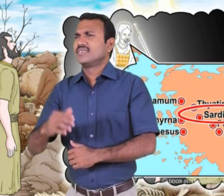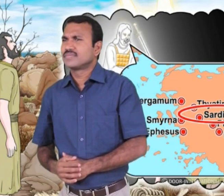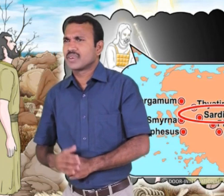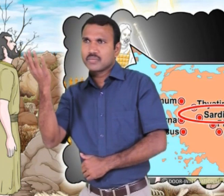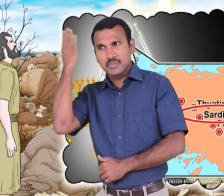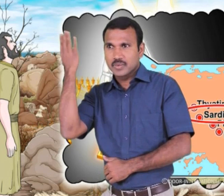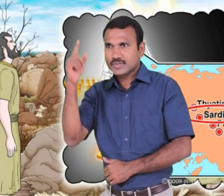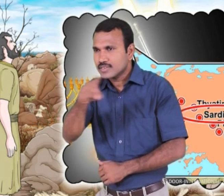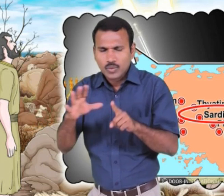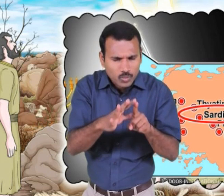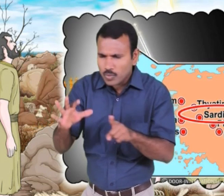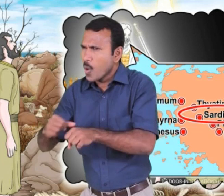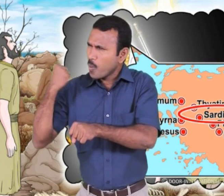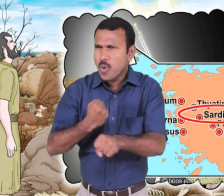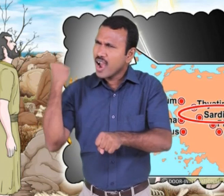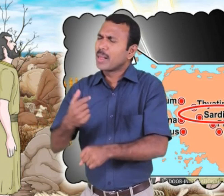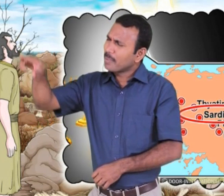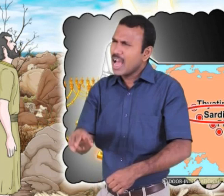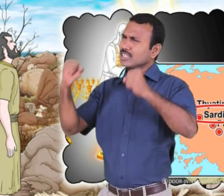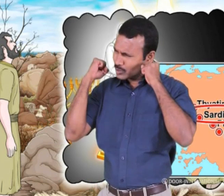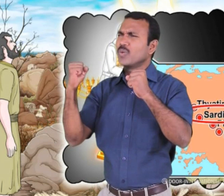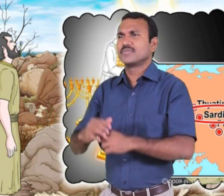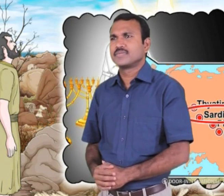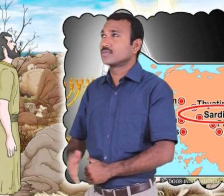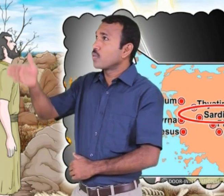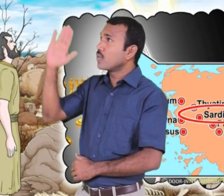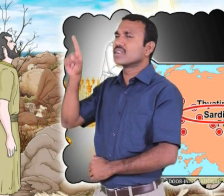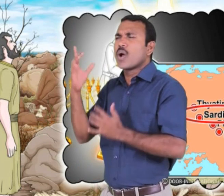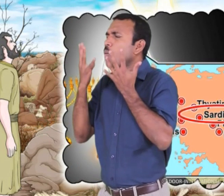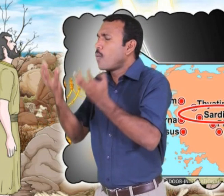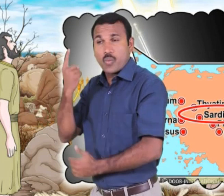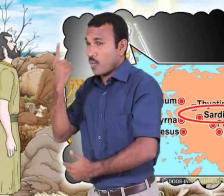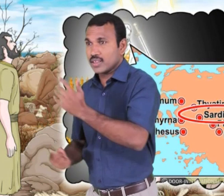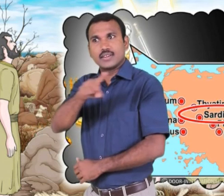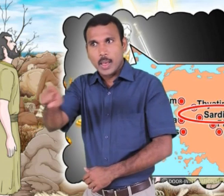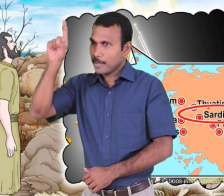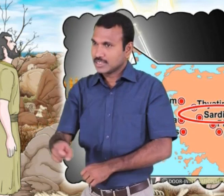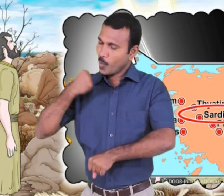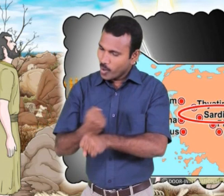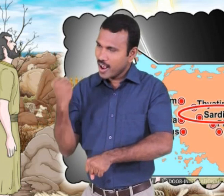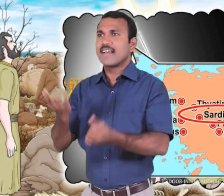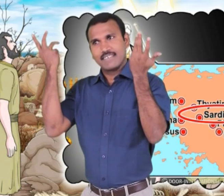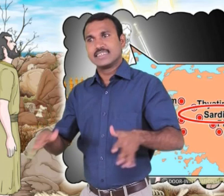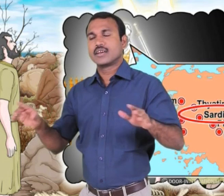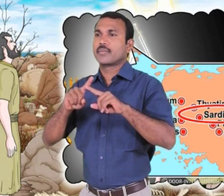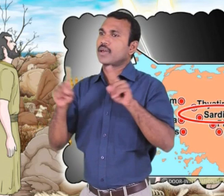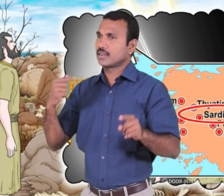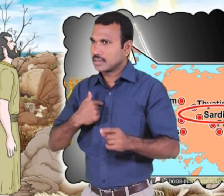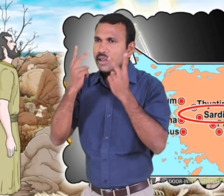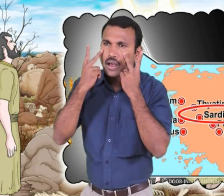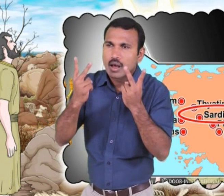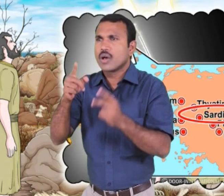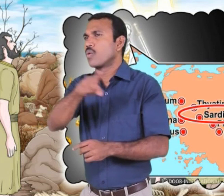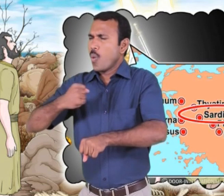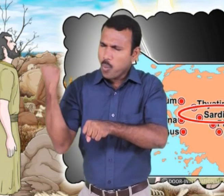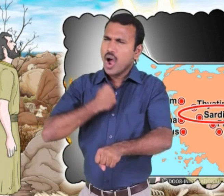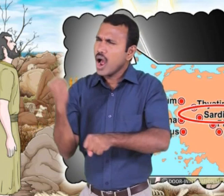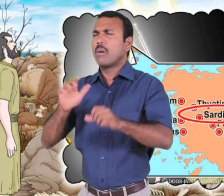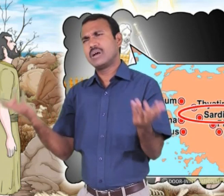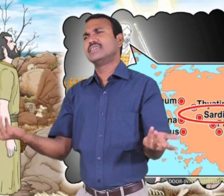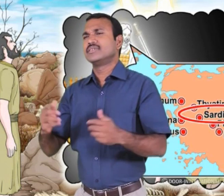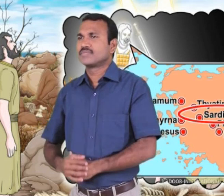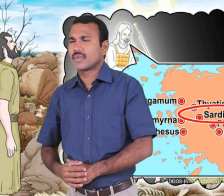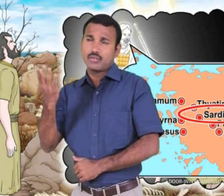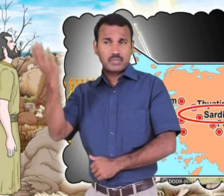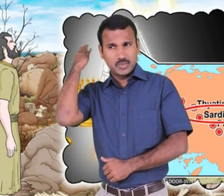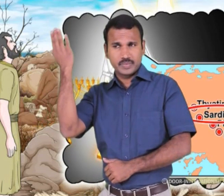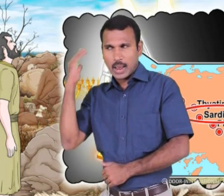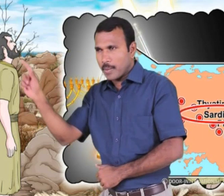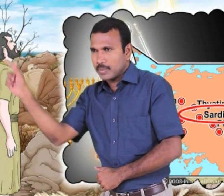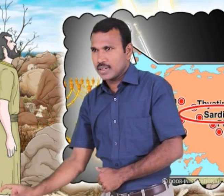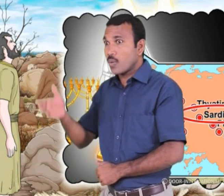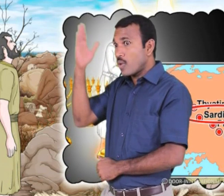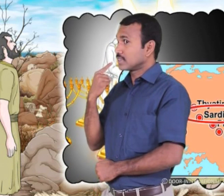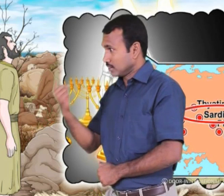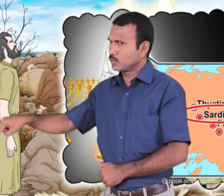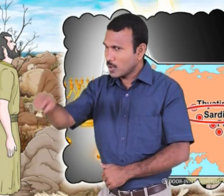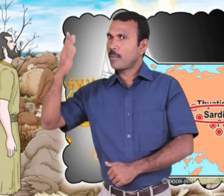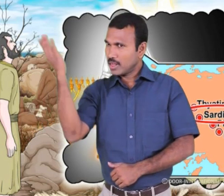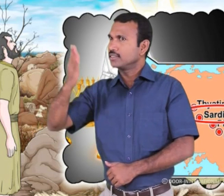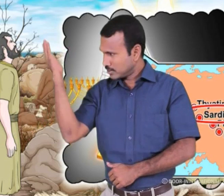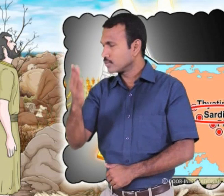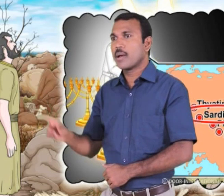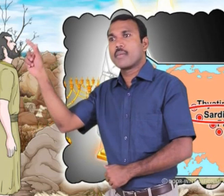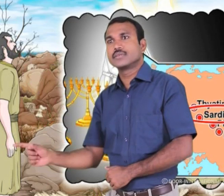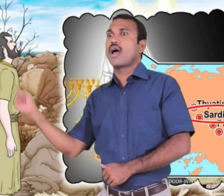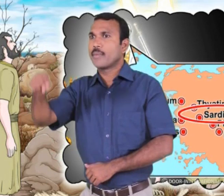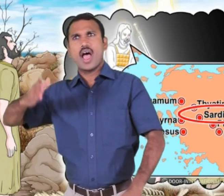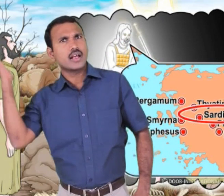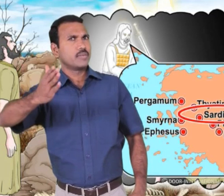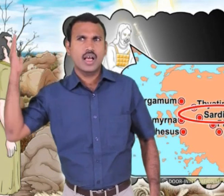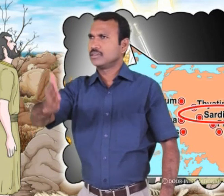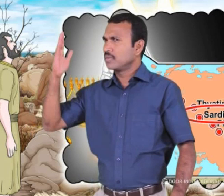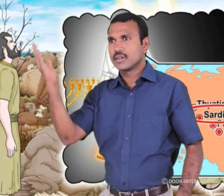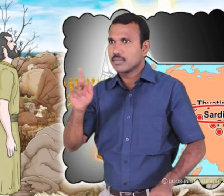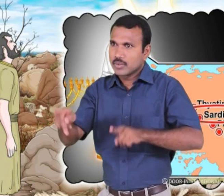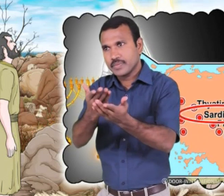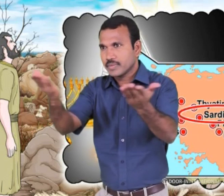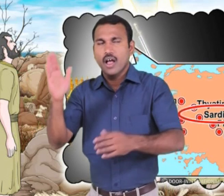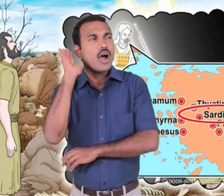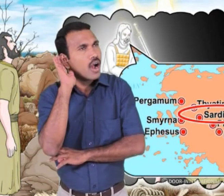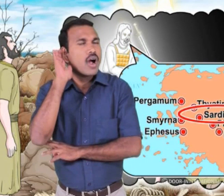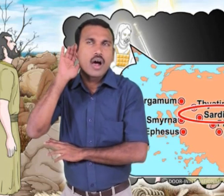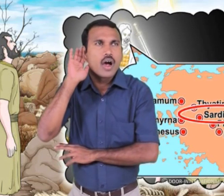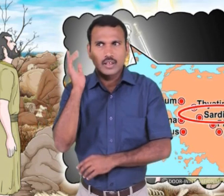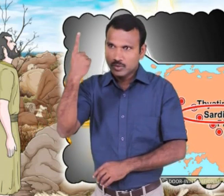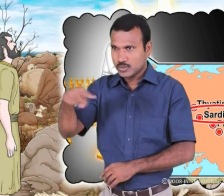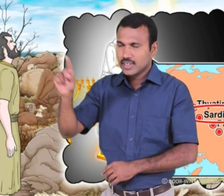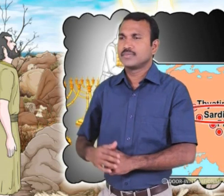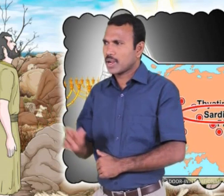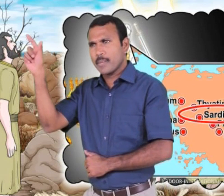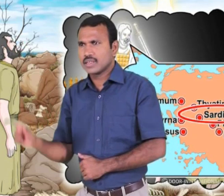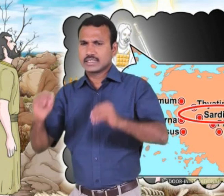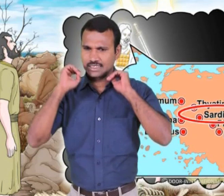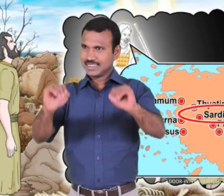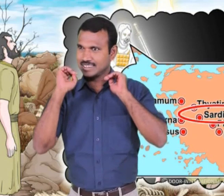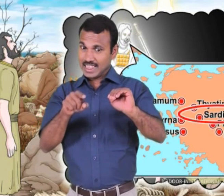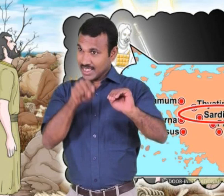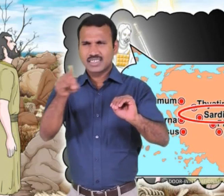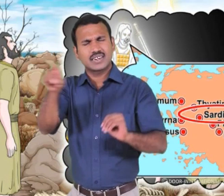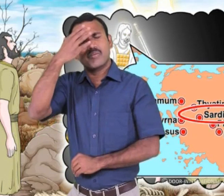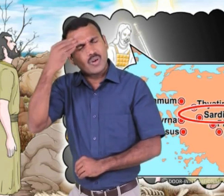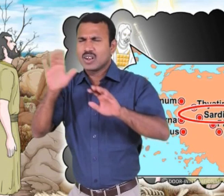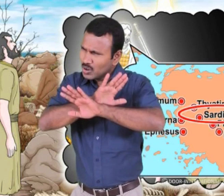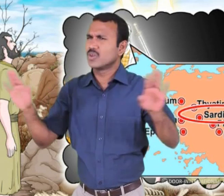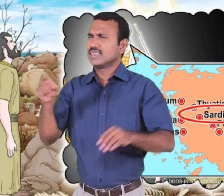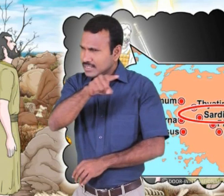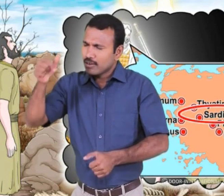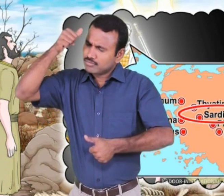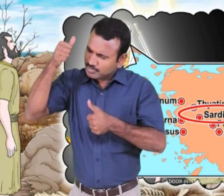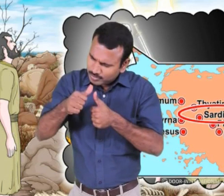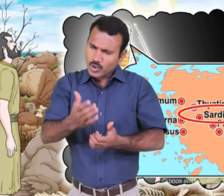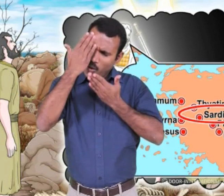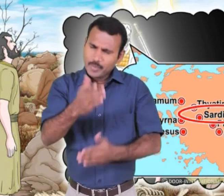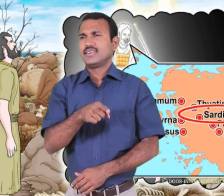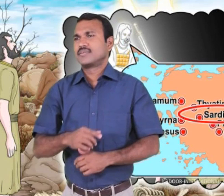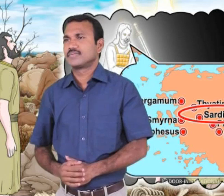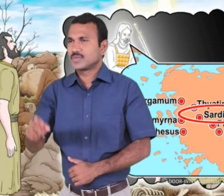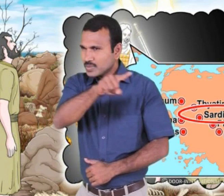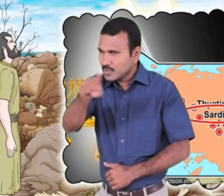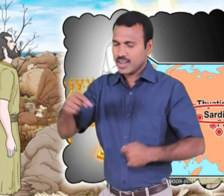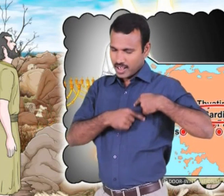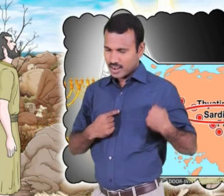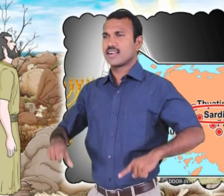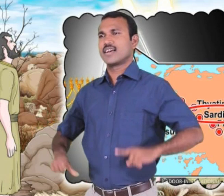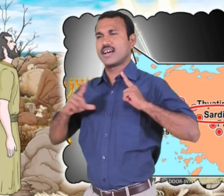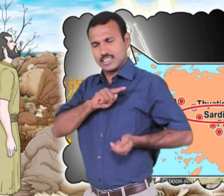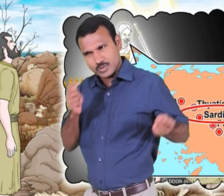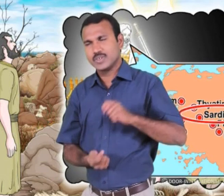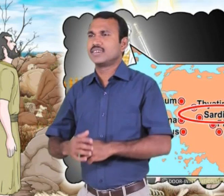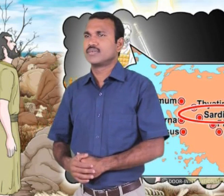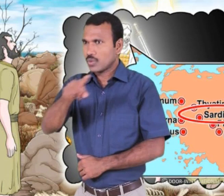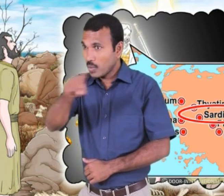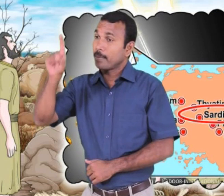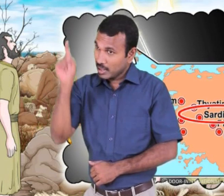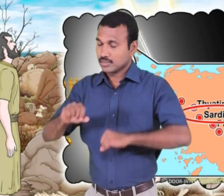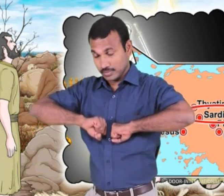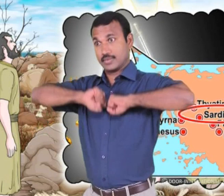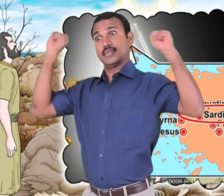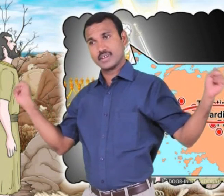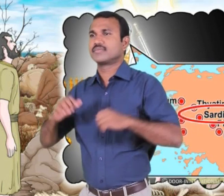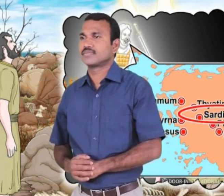for I have found your deeds incomplete in the sight of My God. Remember, then, what you have received and heard. Keep it and repent.